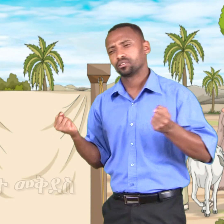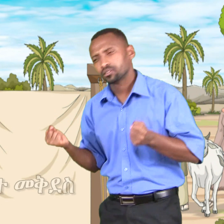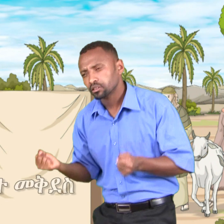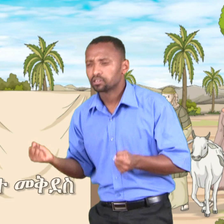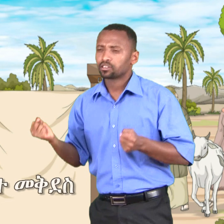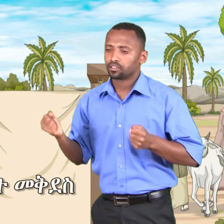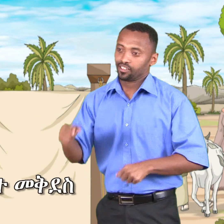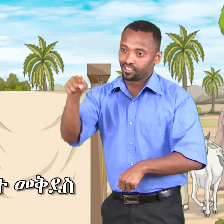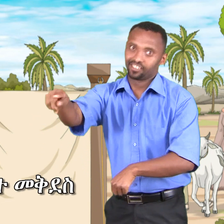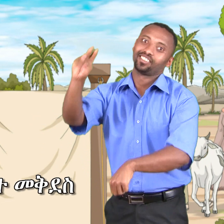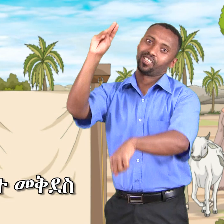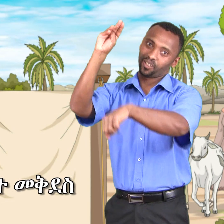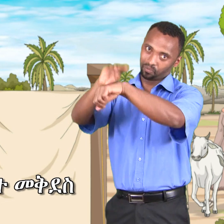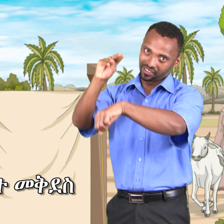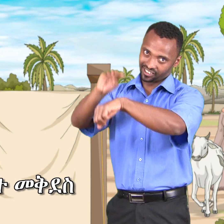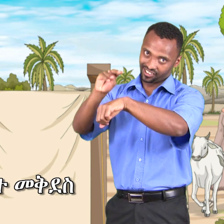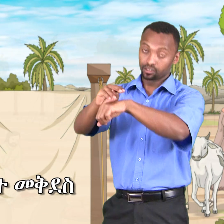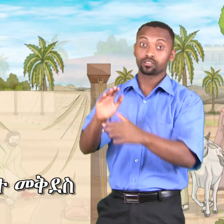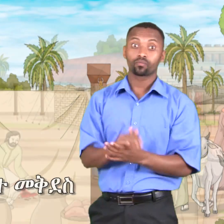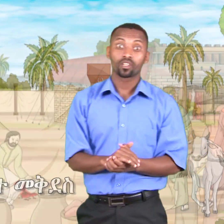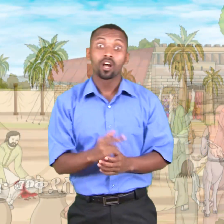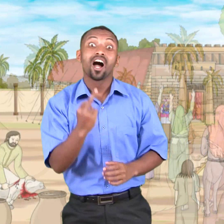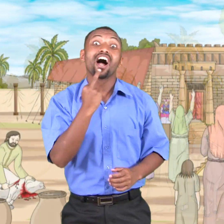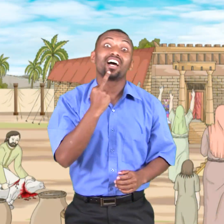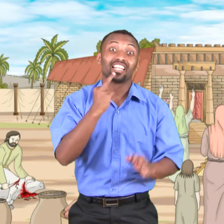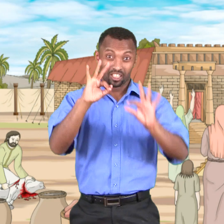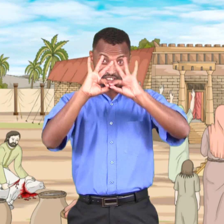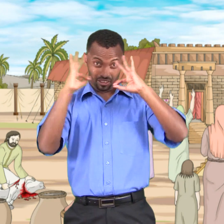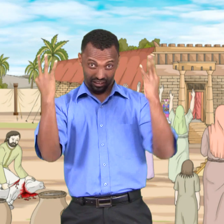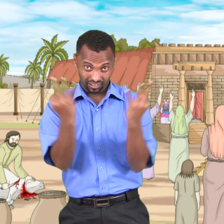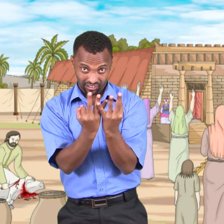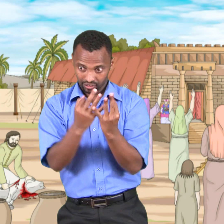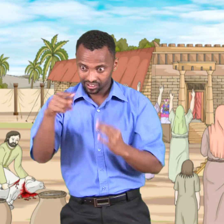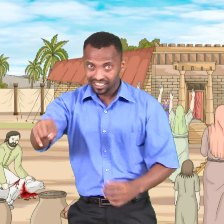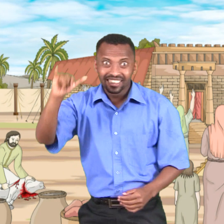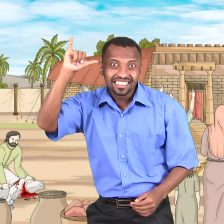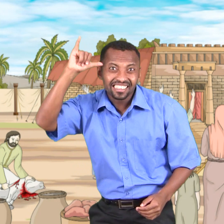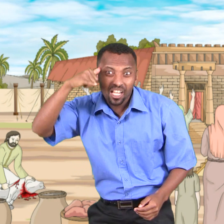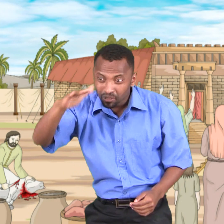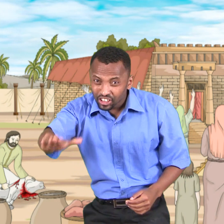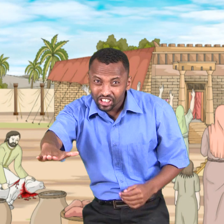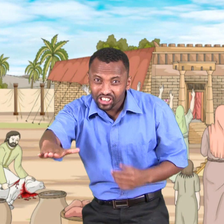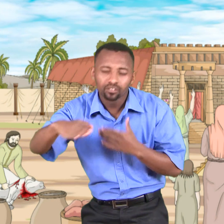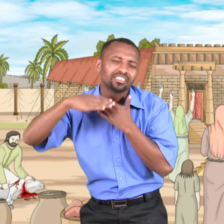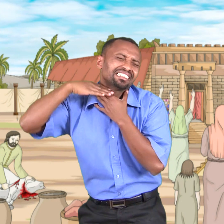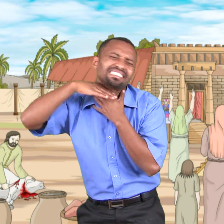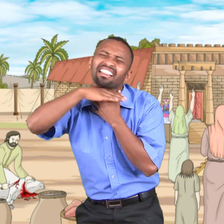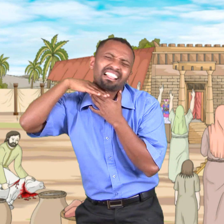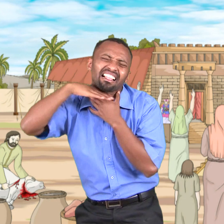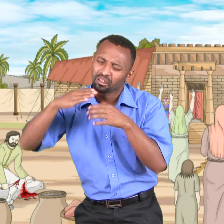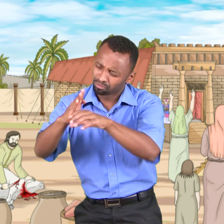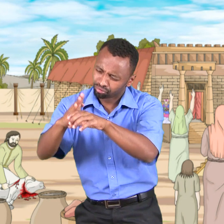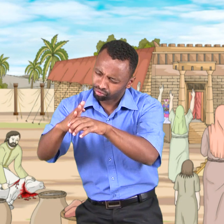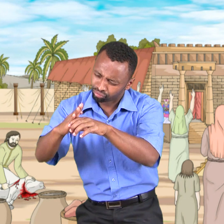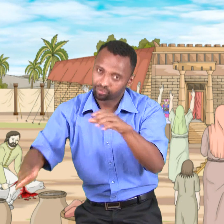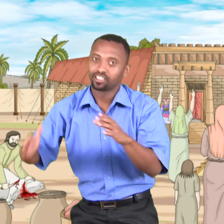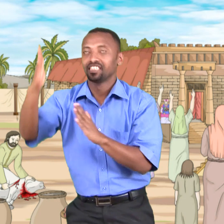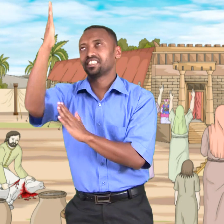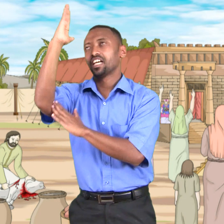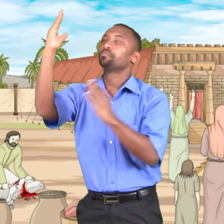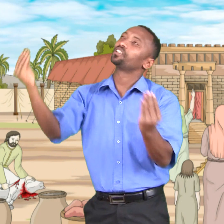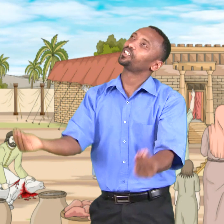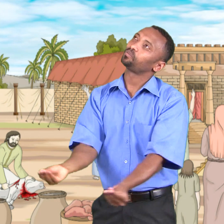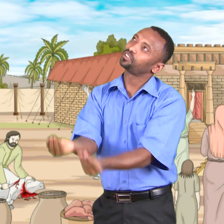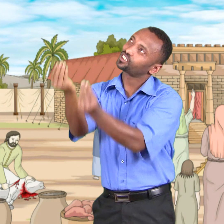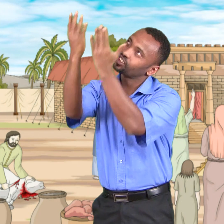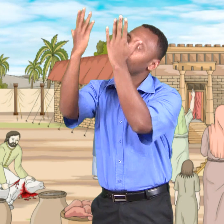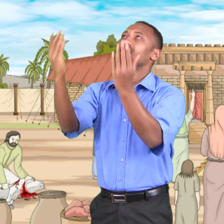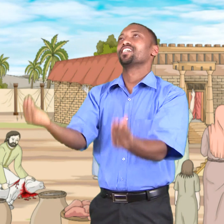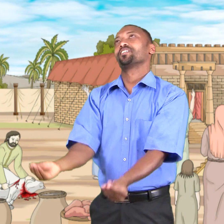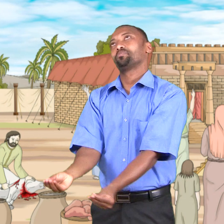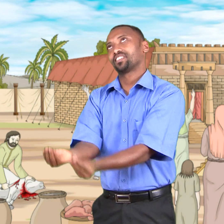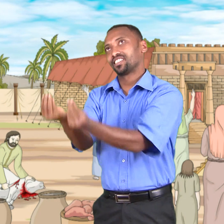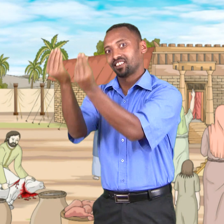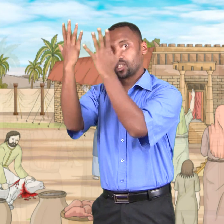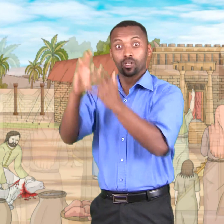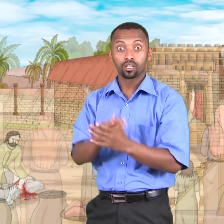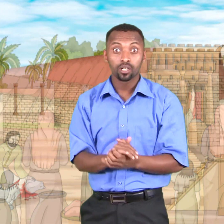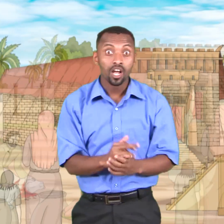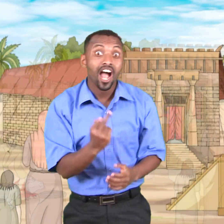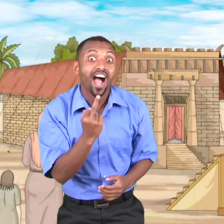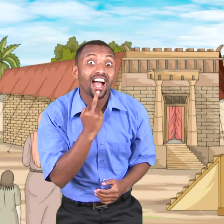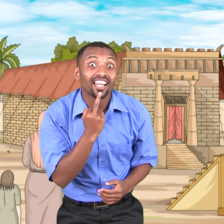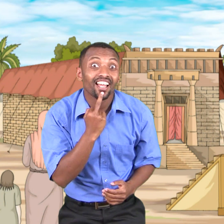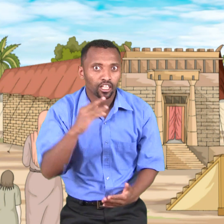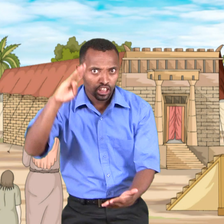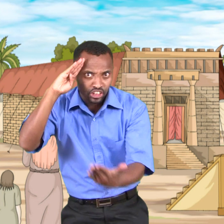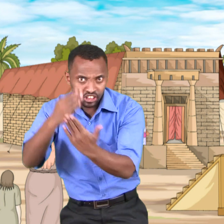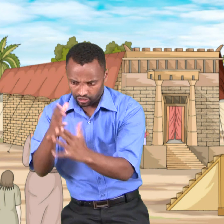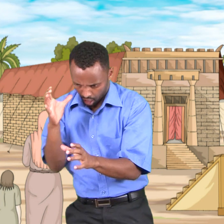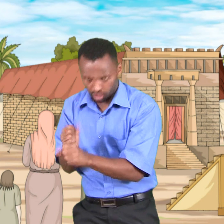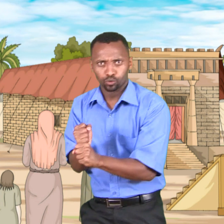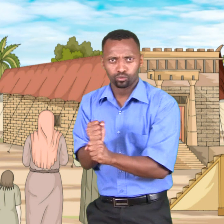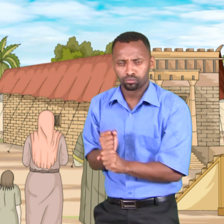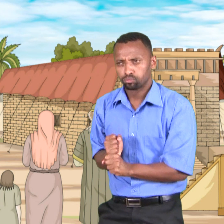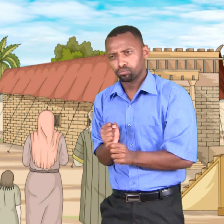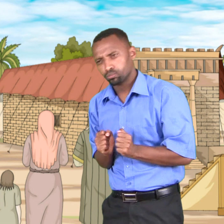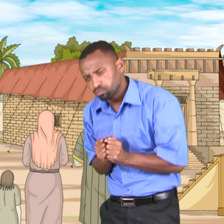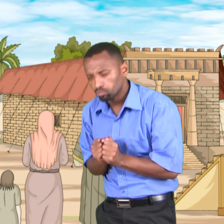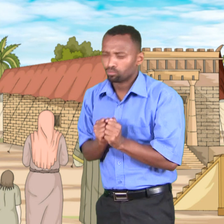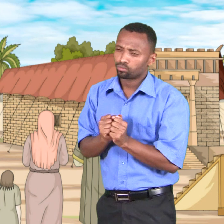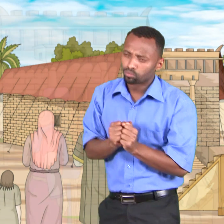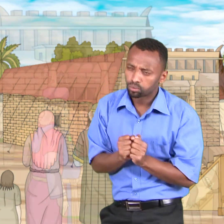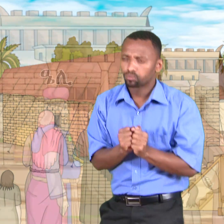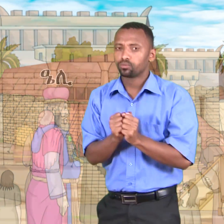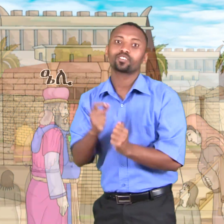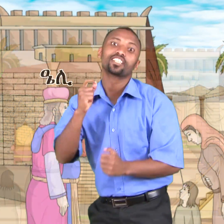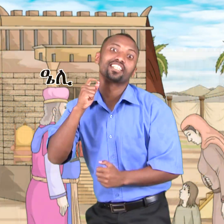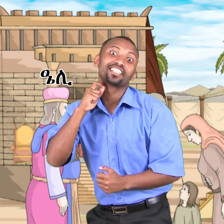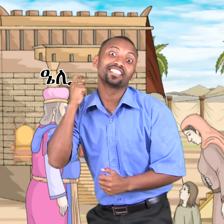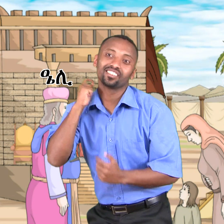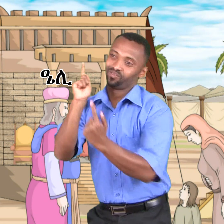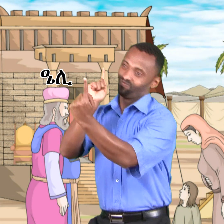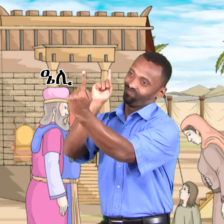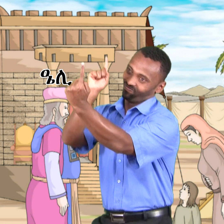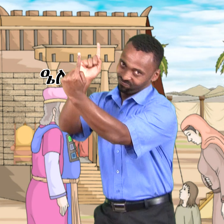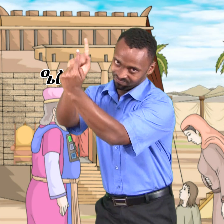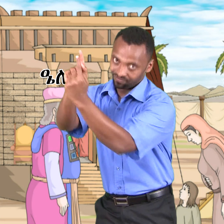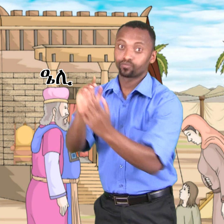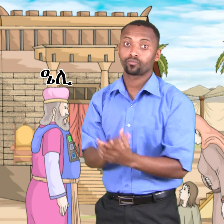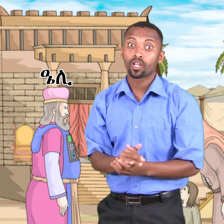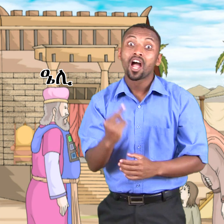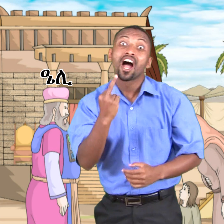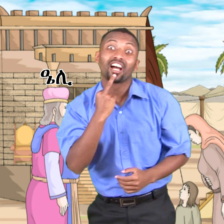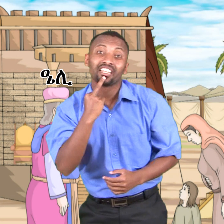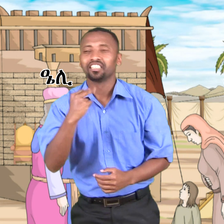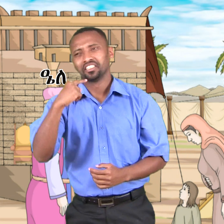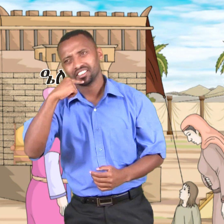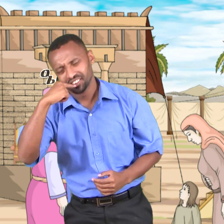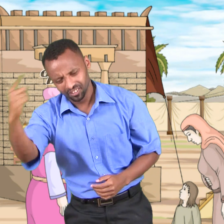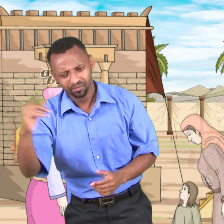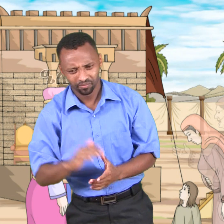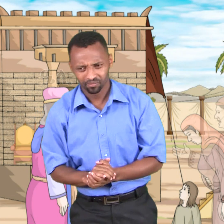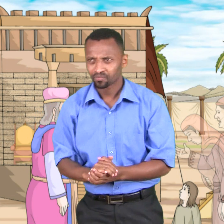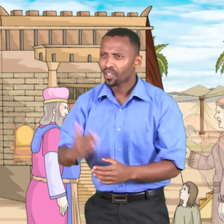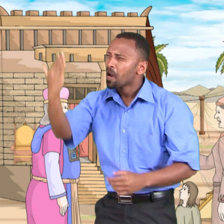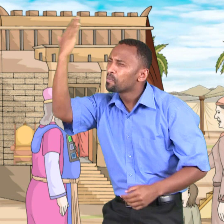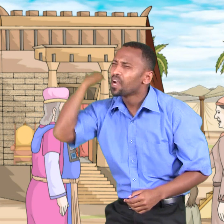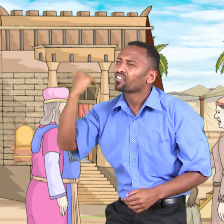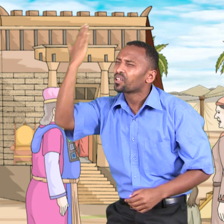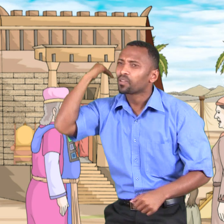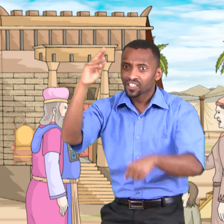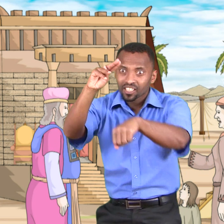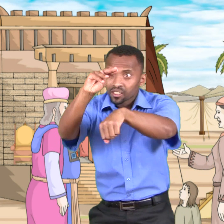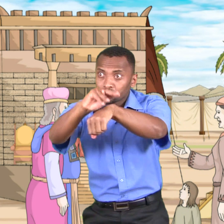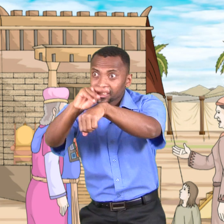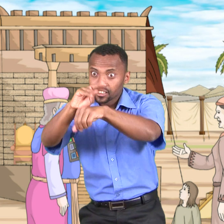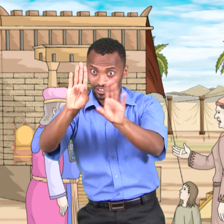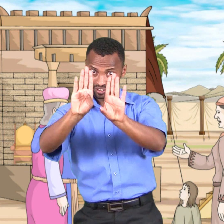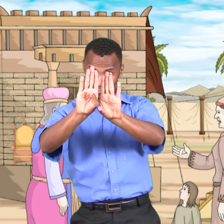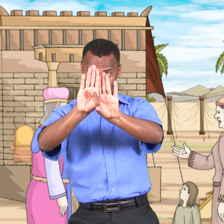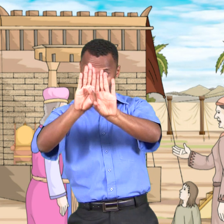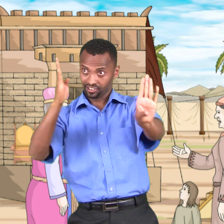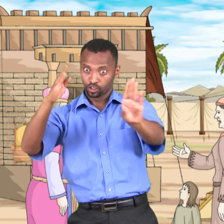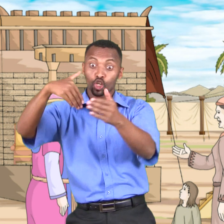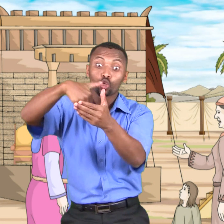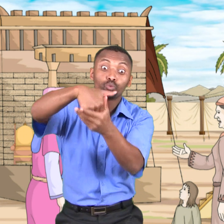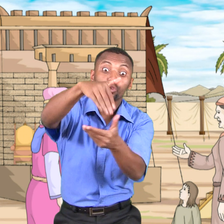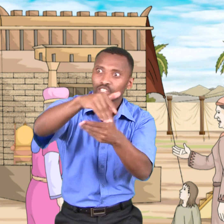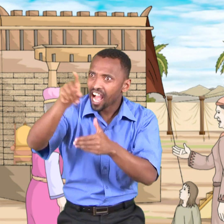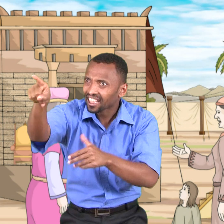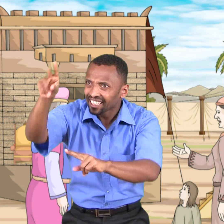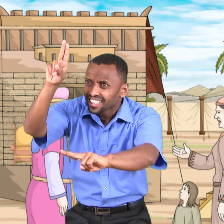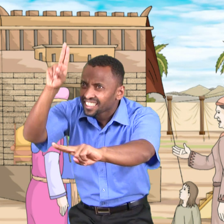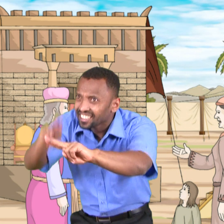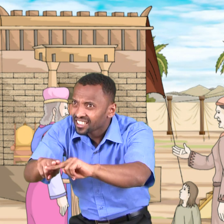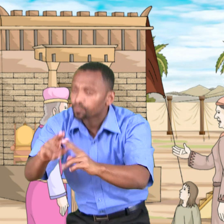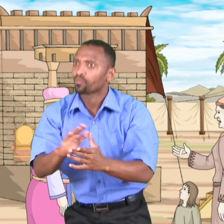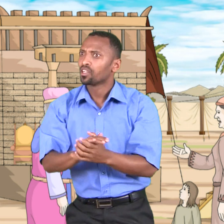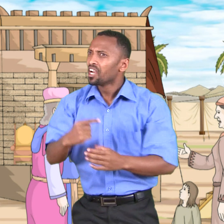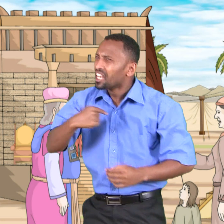And when they had slaughtered the bull, they brought the boy to Eli. “Please, my lord,” said Hannah, “as surely as you live, my lord, I am the woman who stood here beside you praying to the LORD.